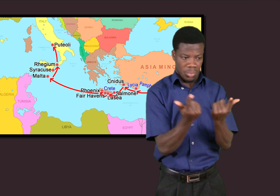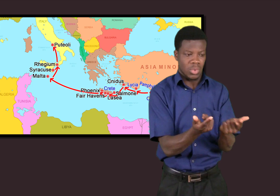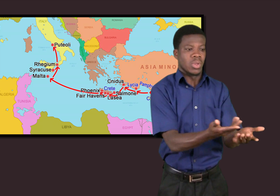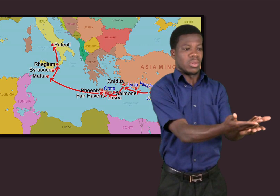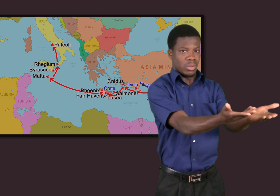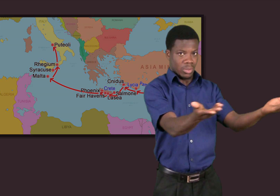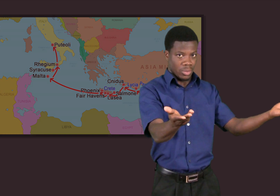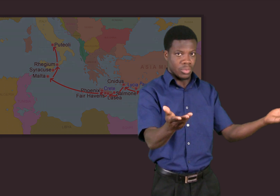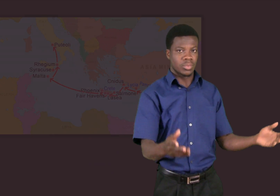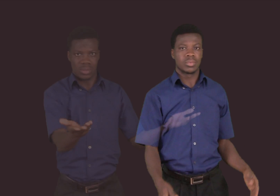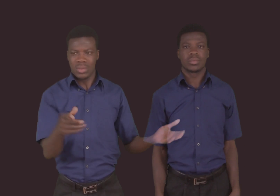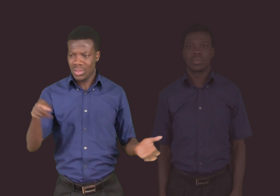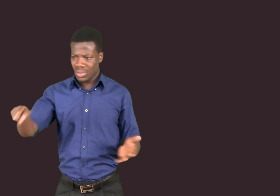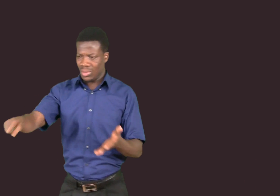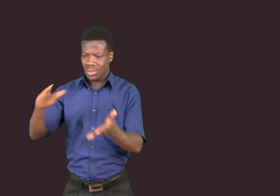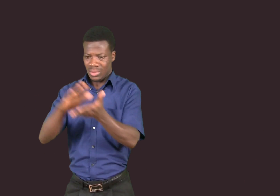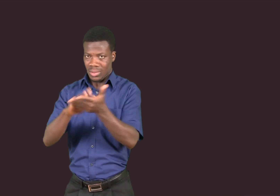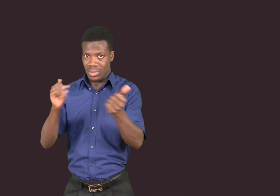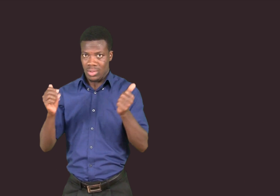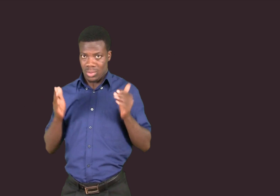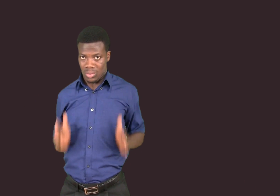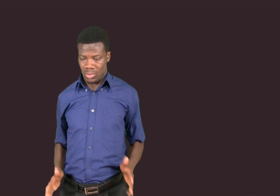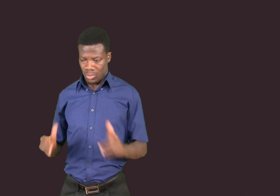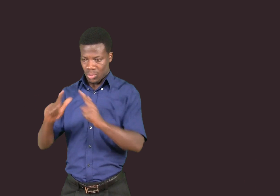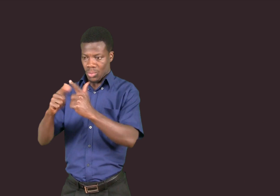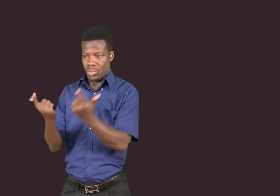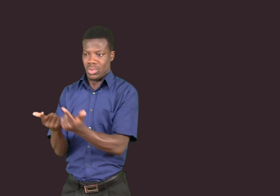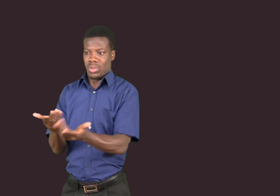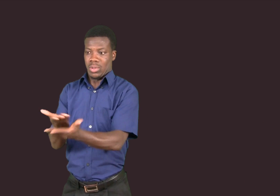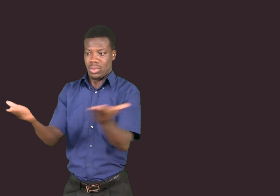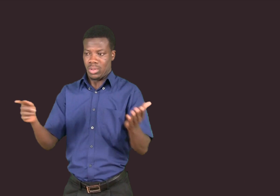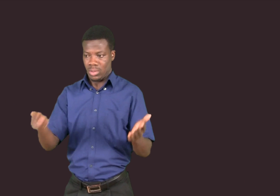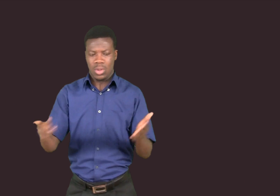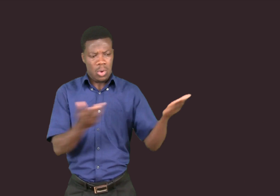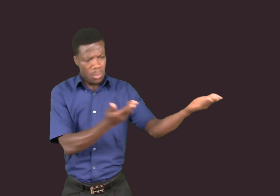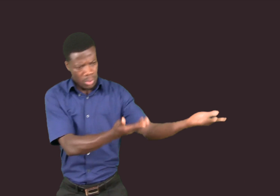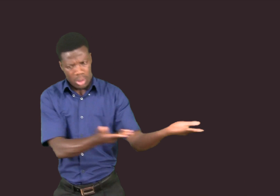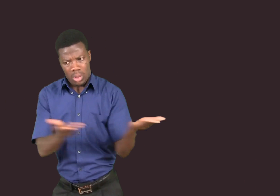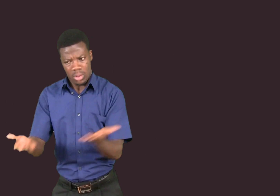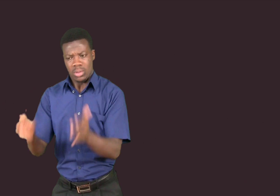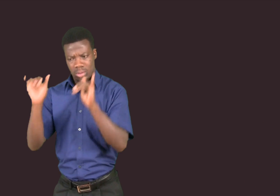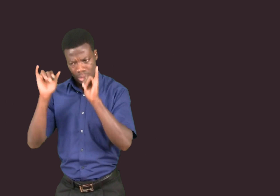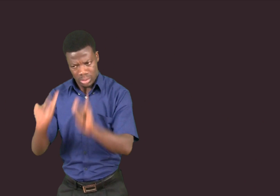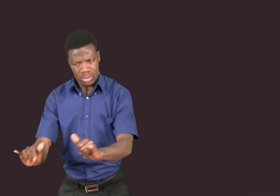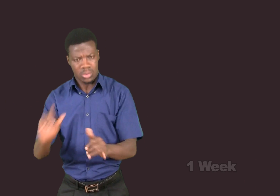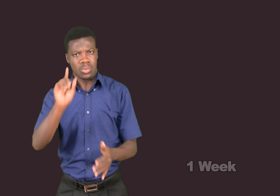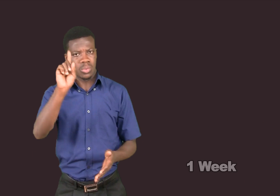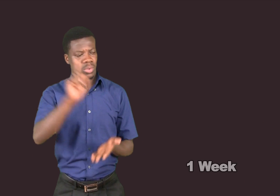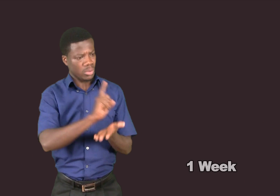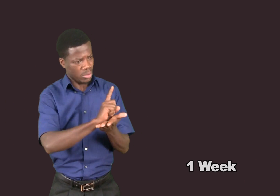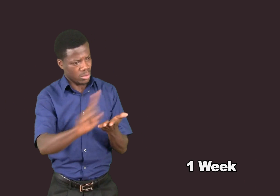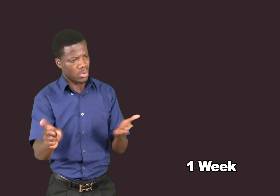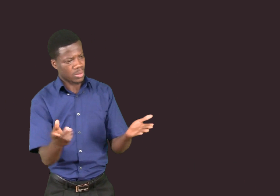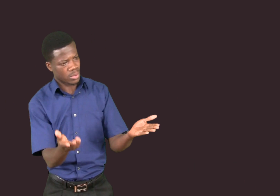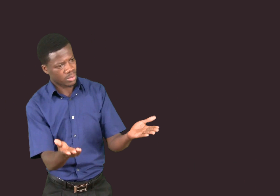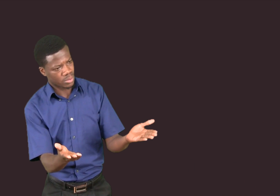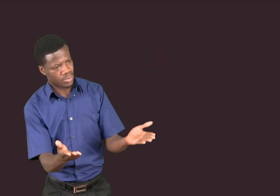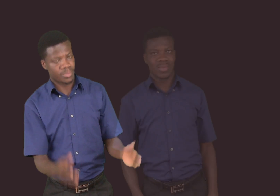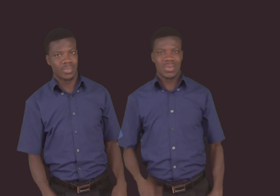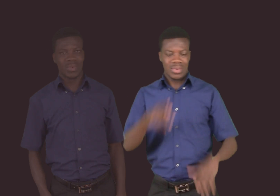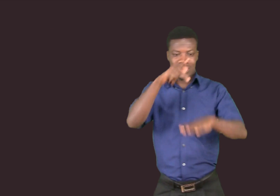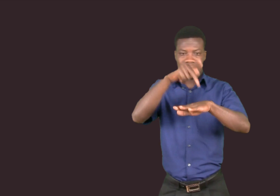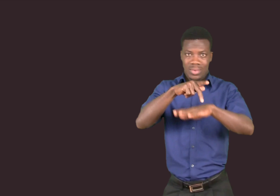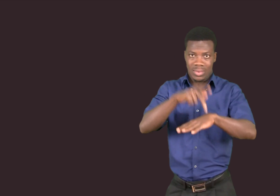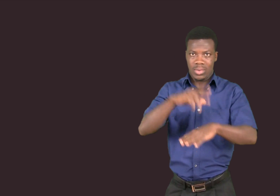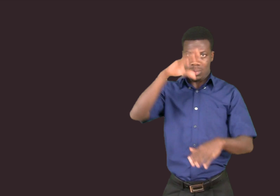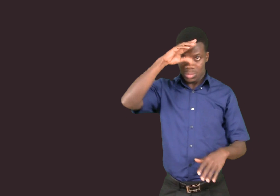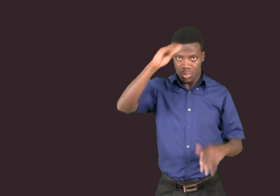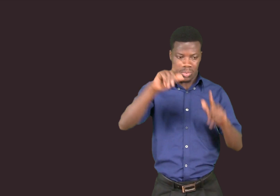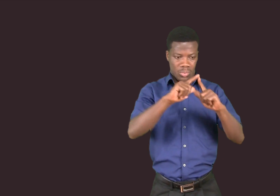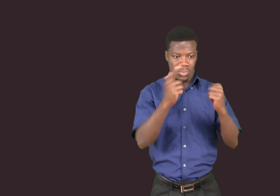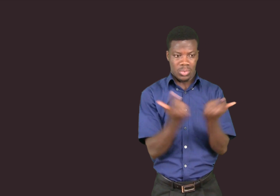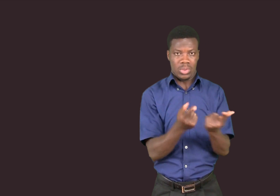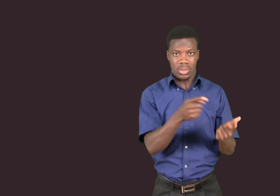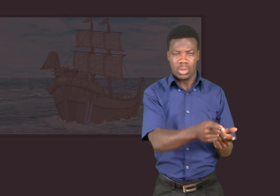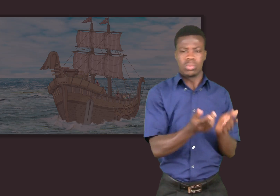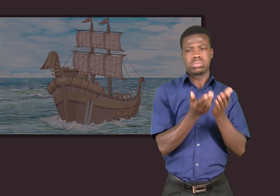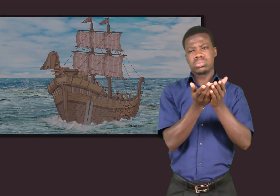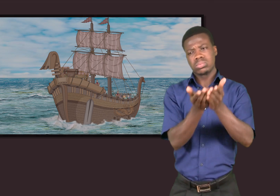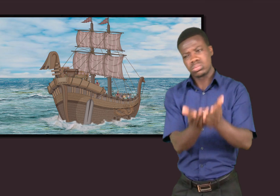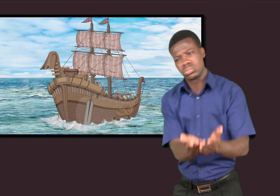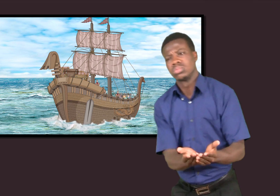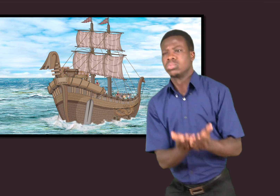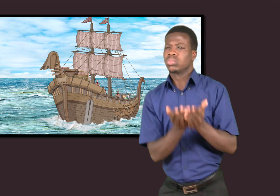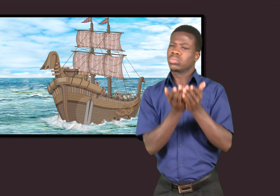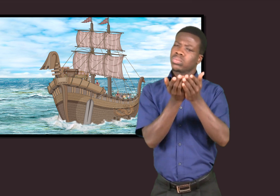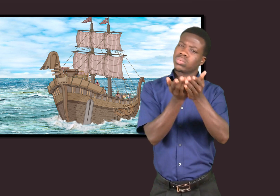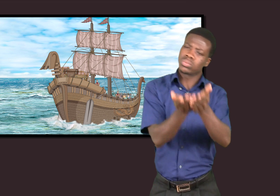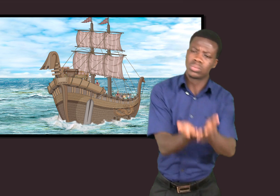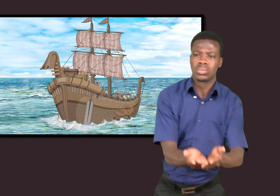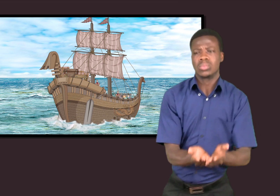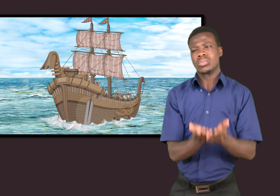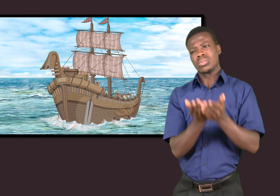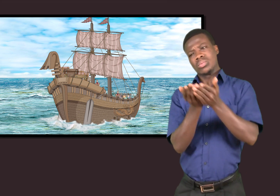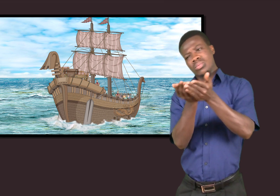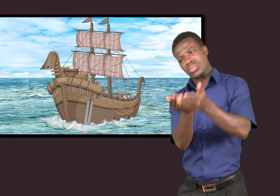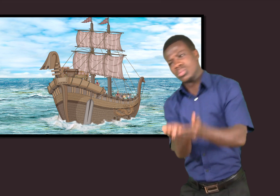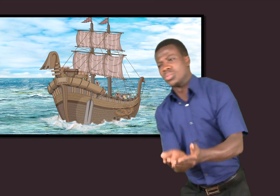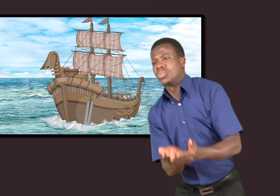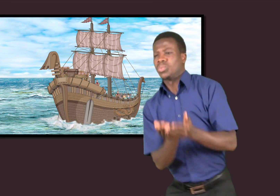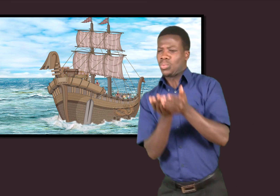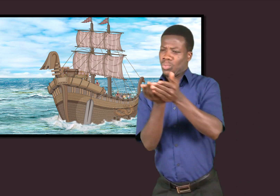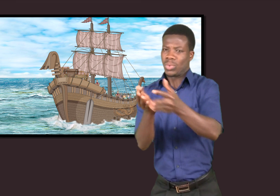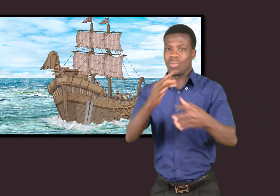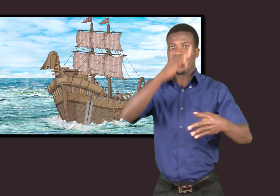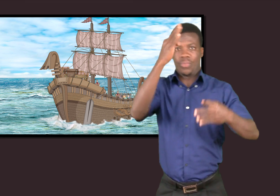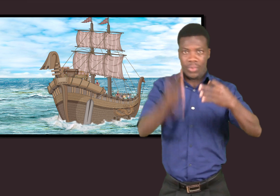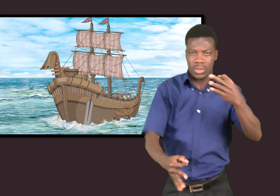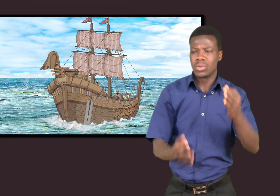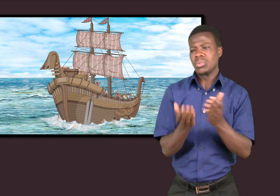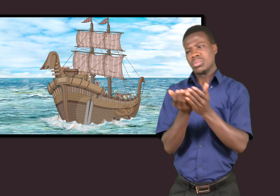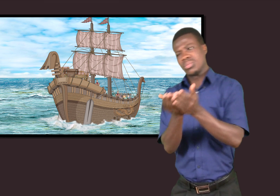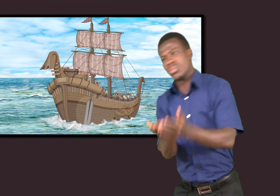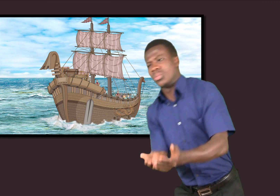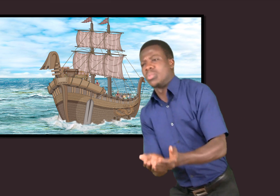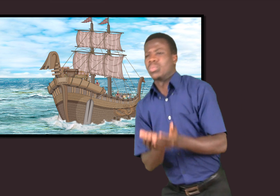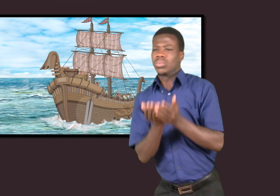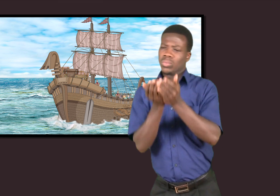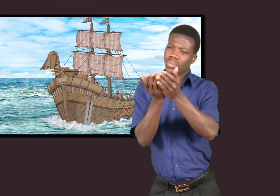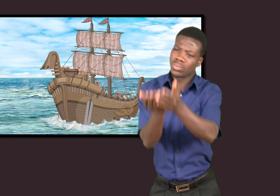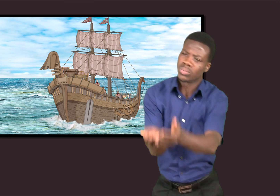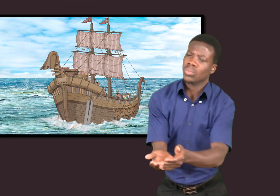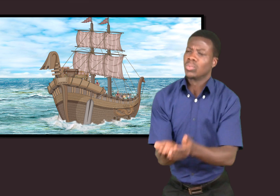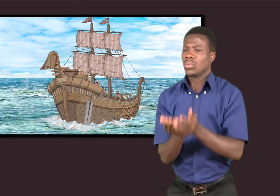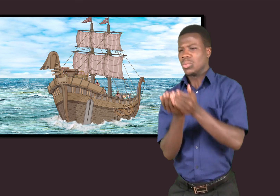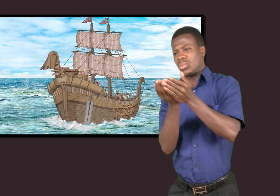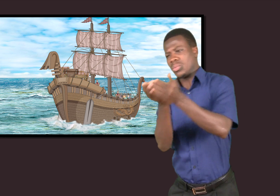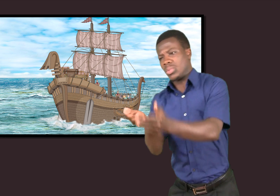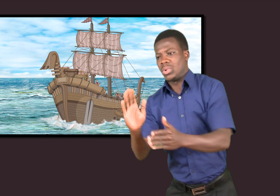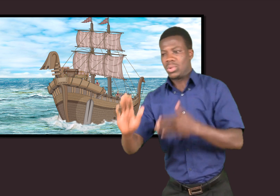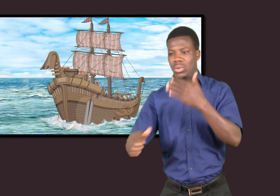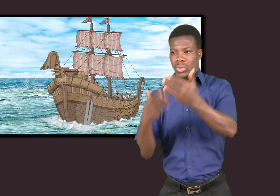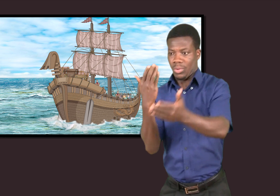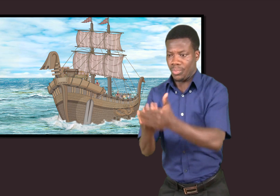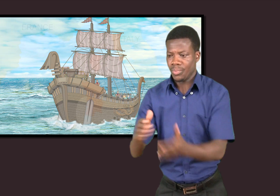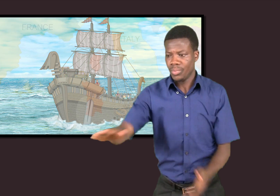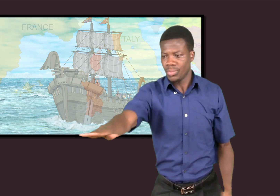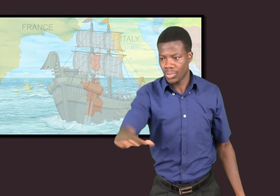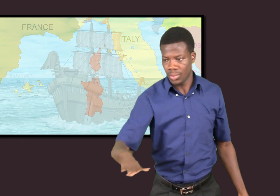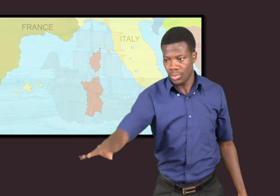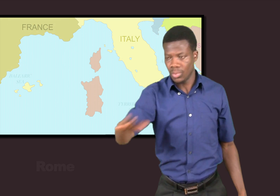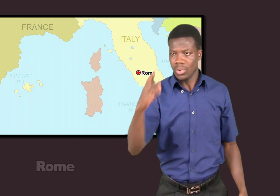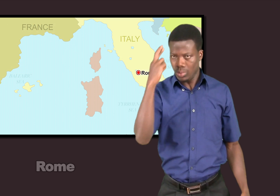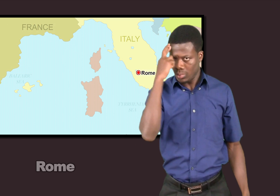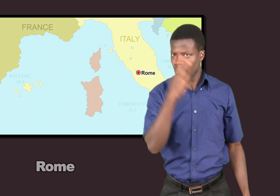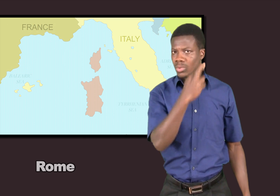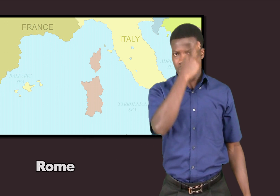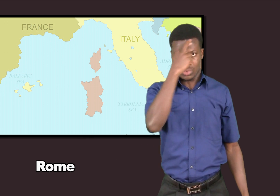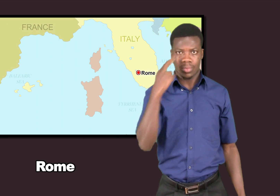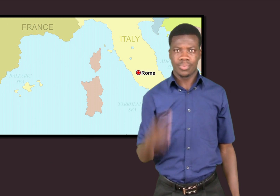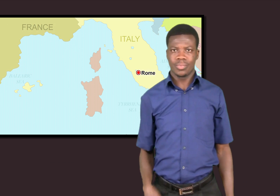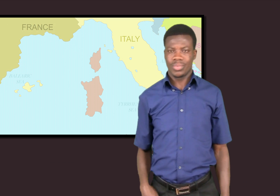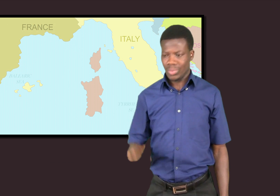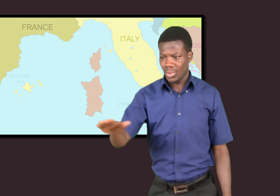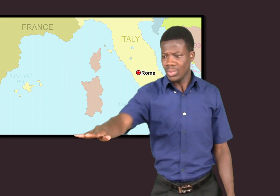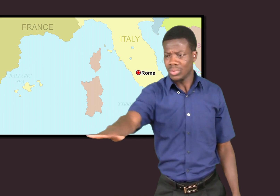There we found some brothers who invited us to spend the week with them.